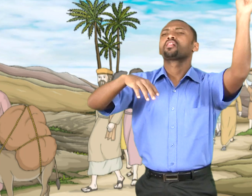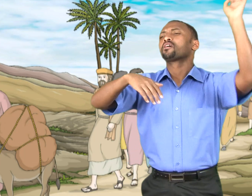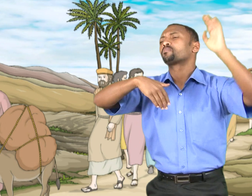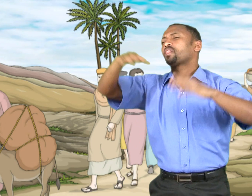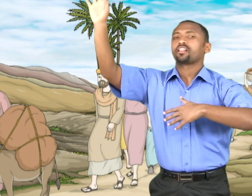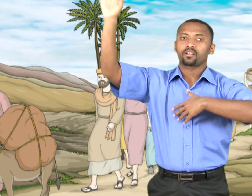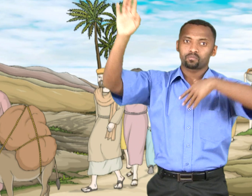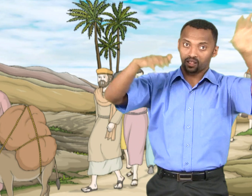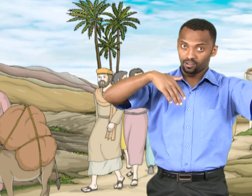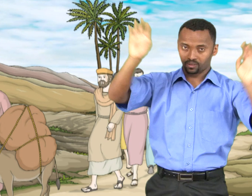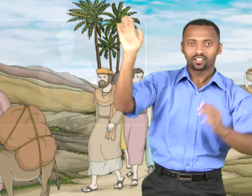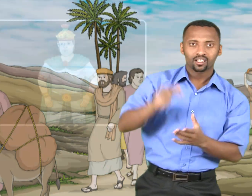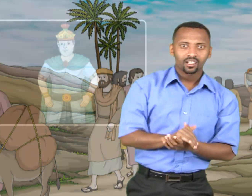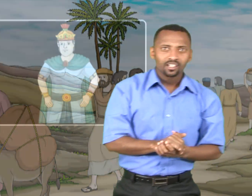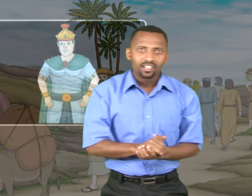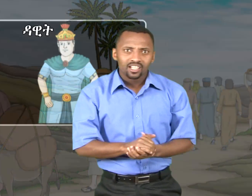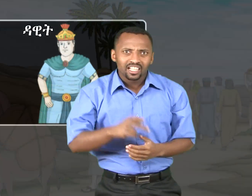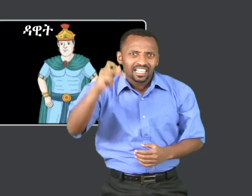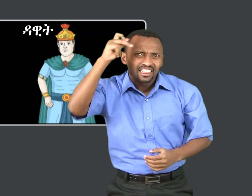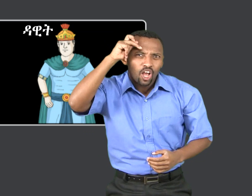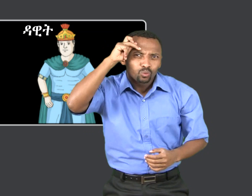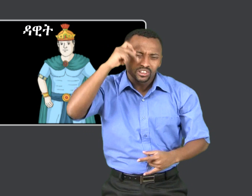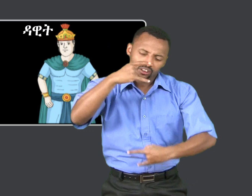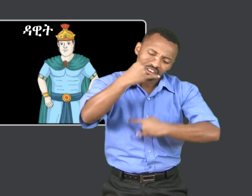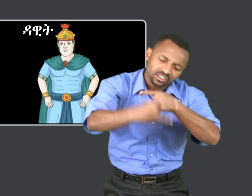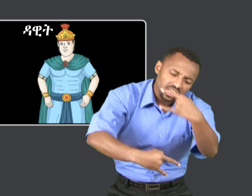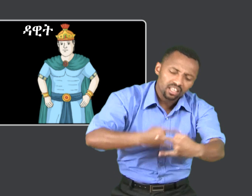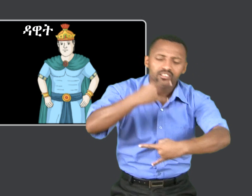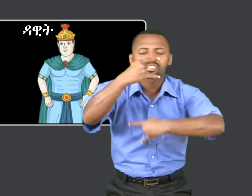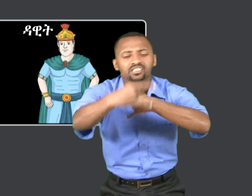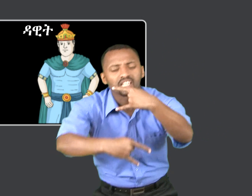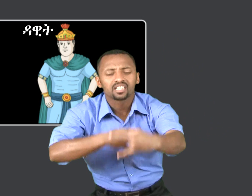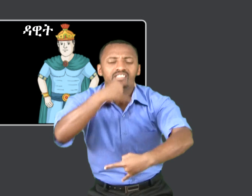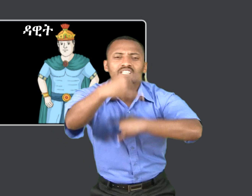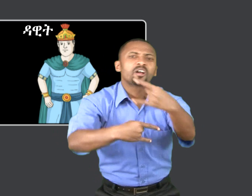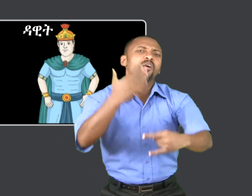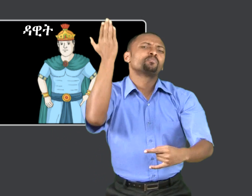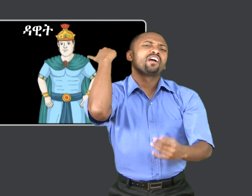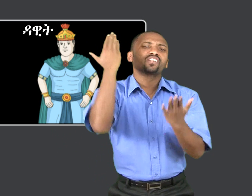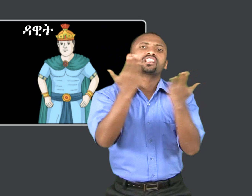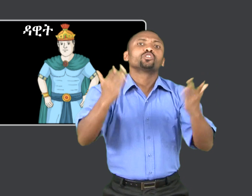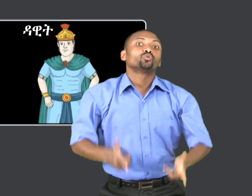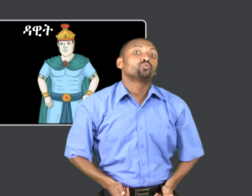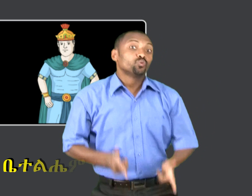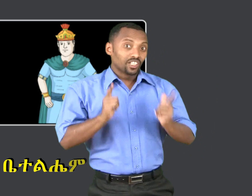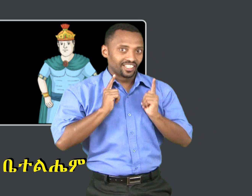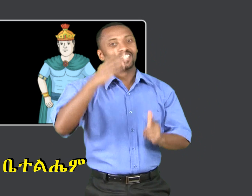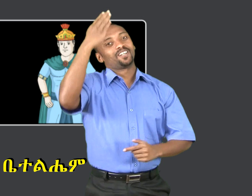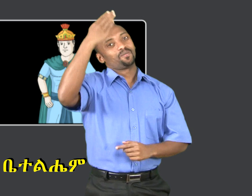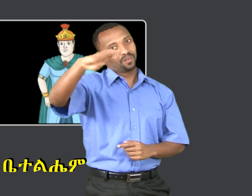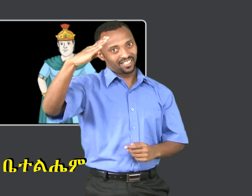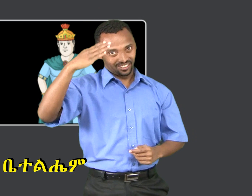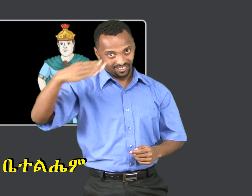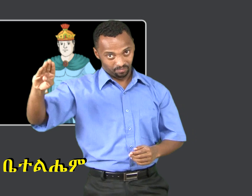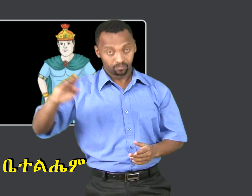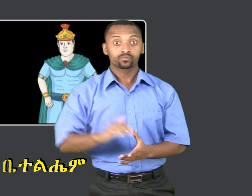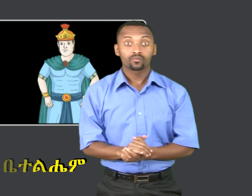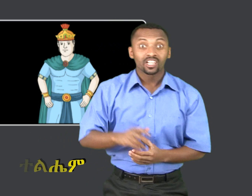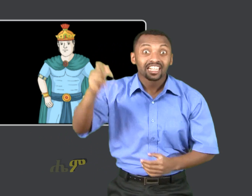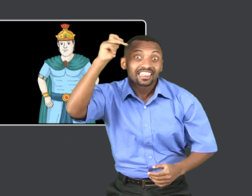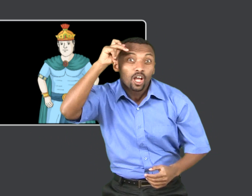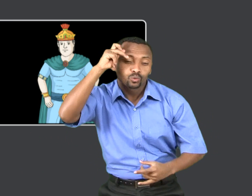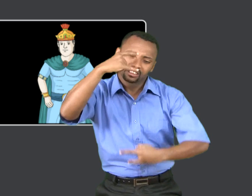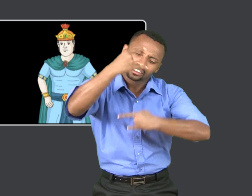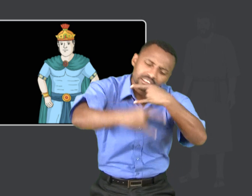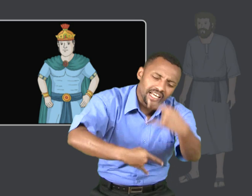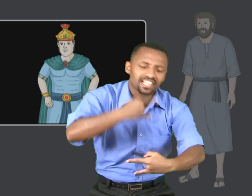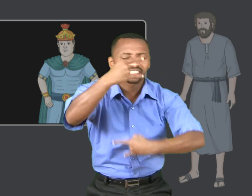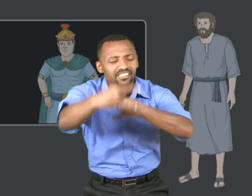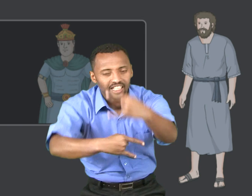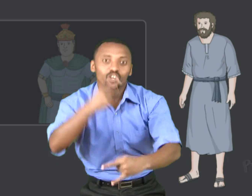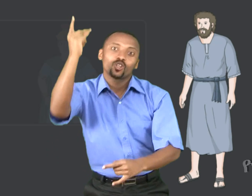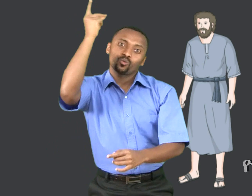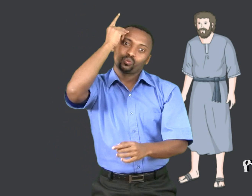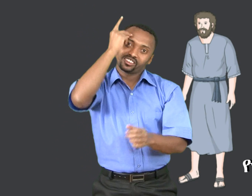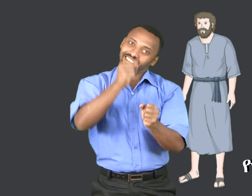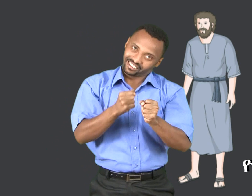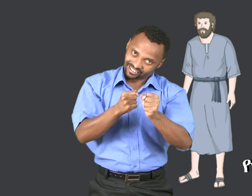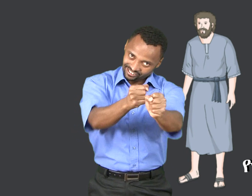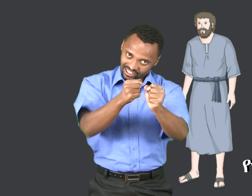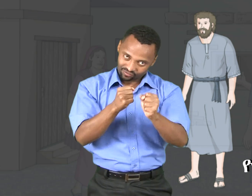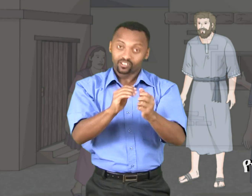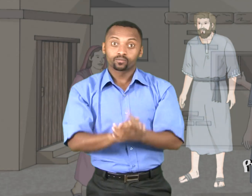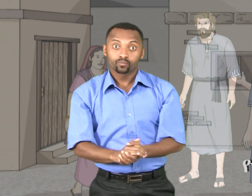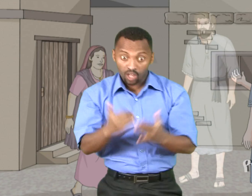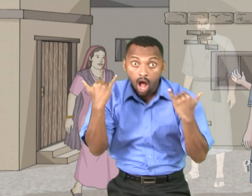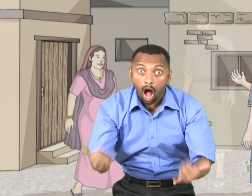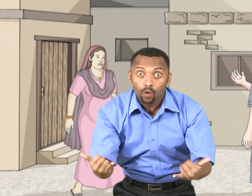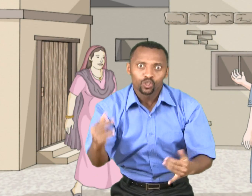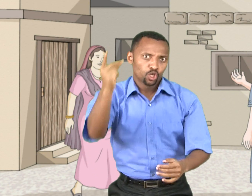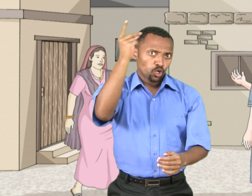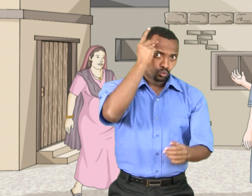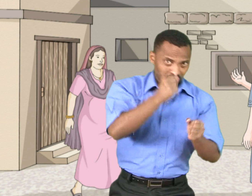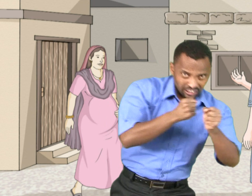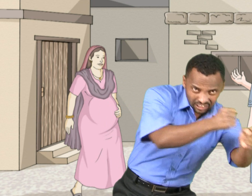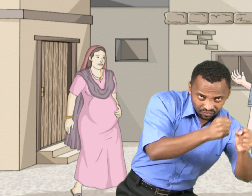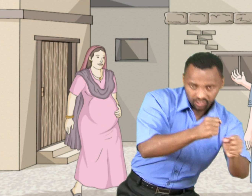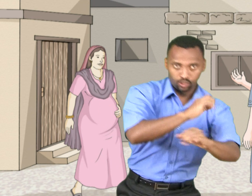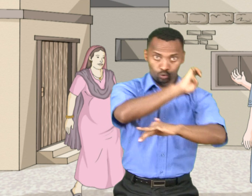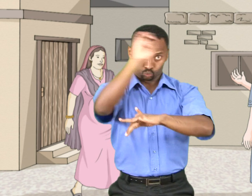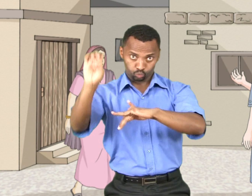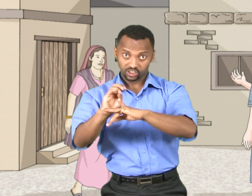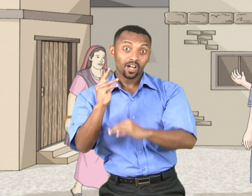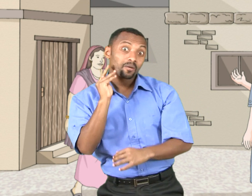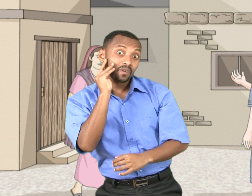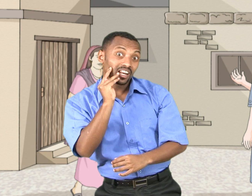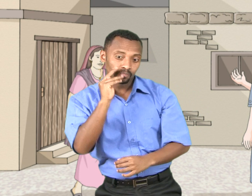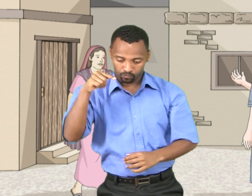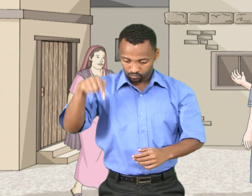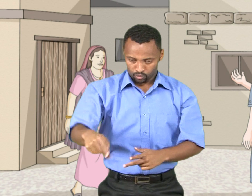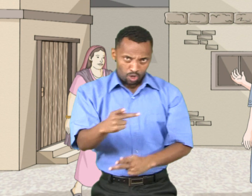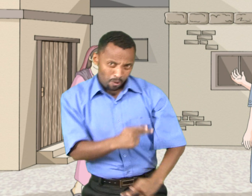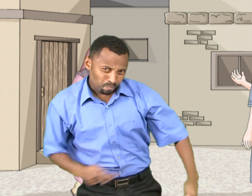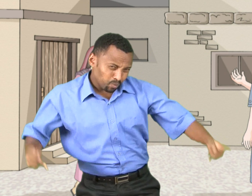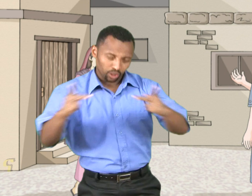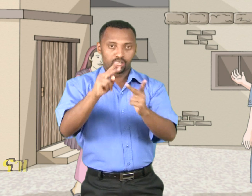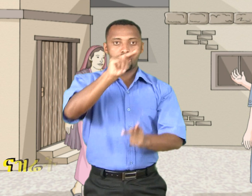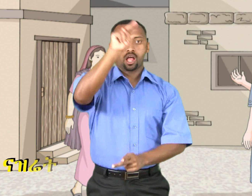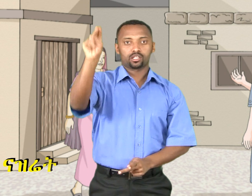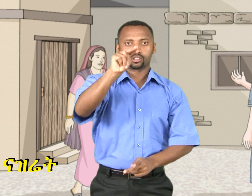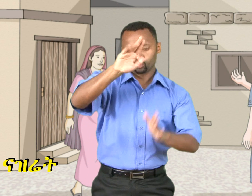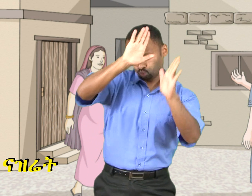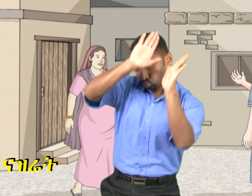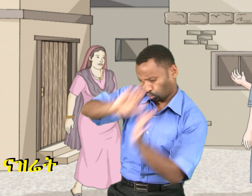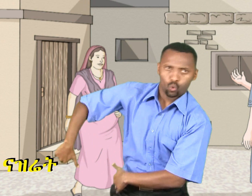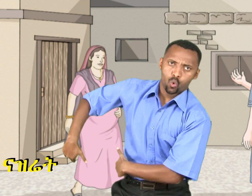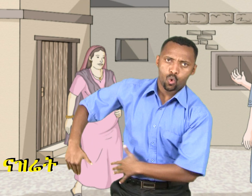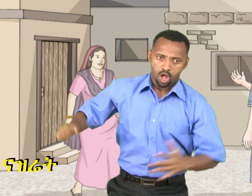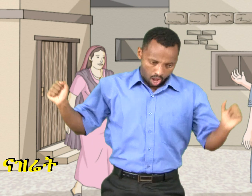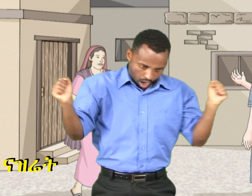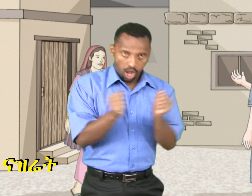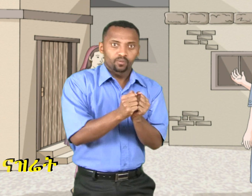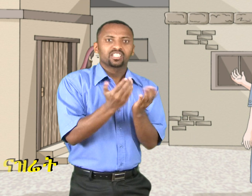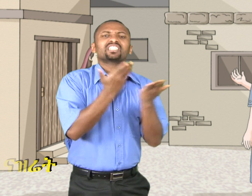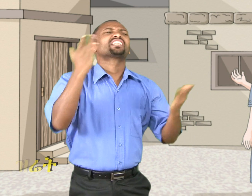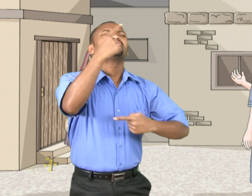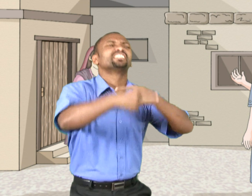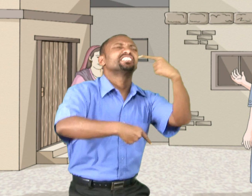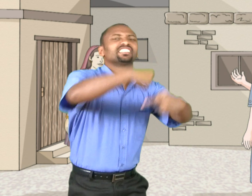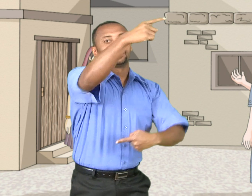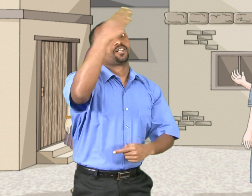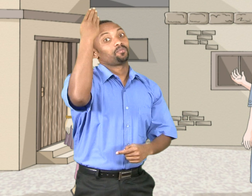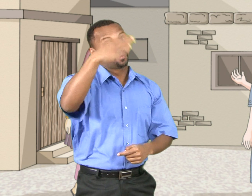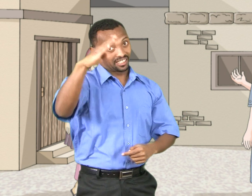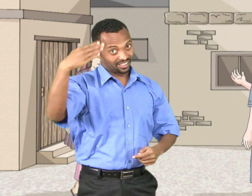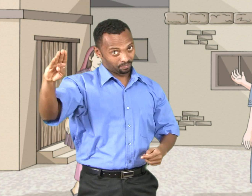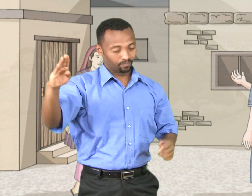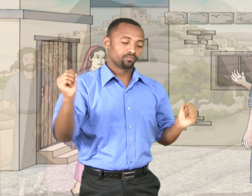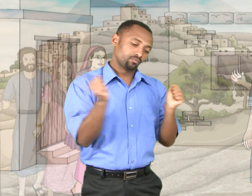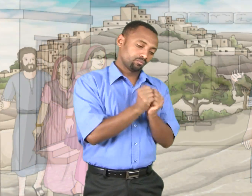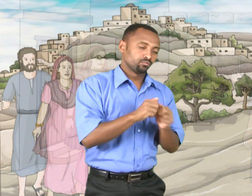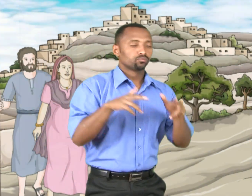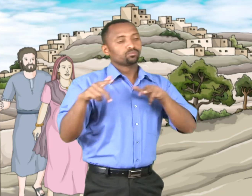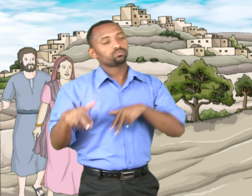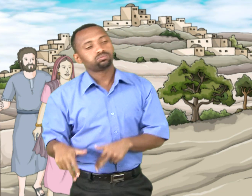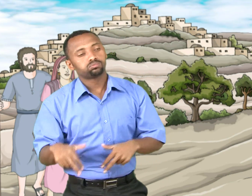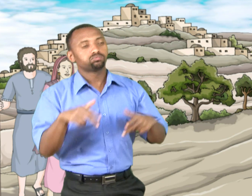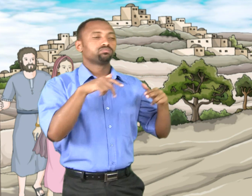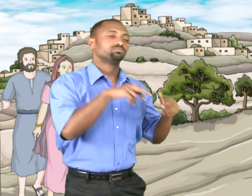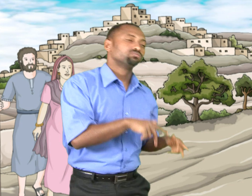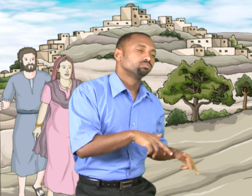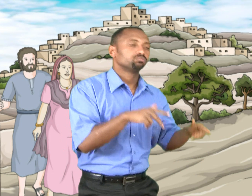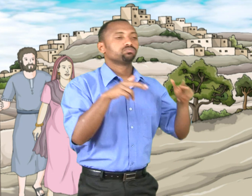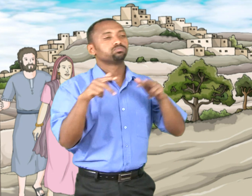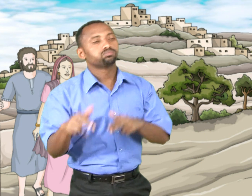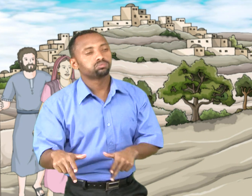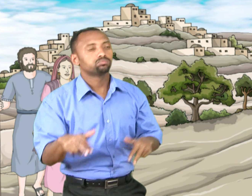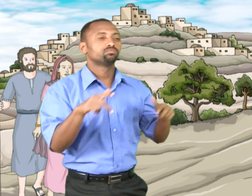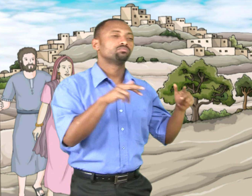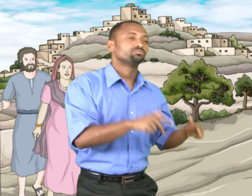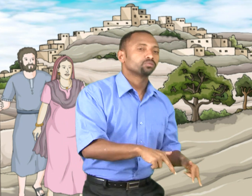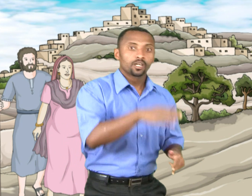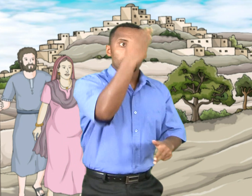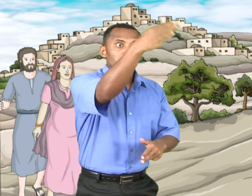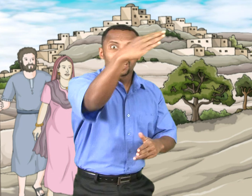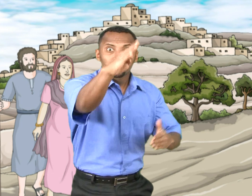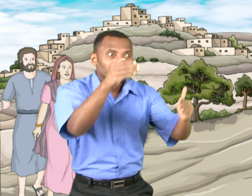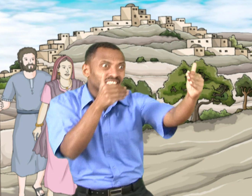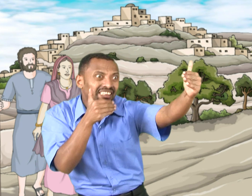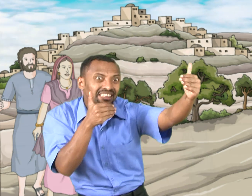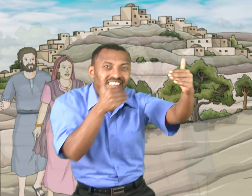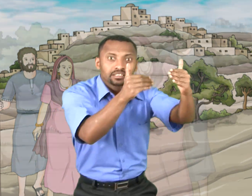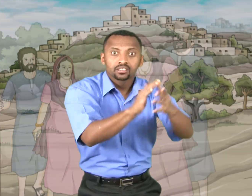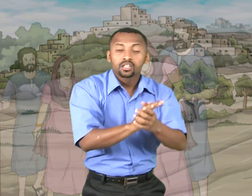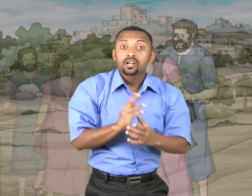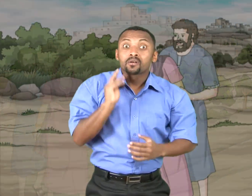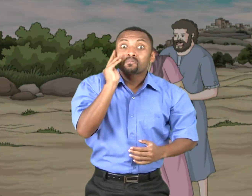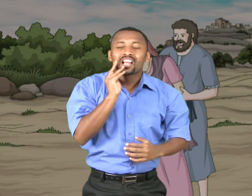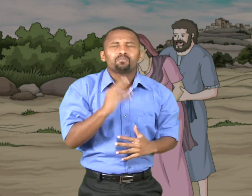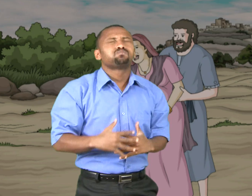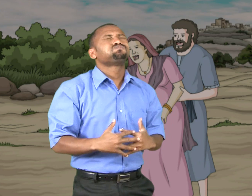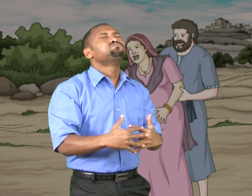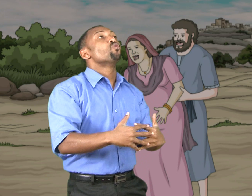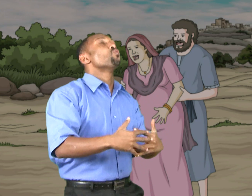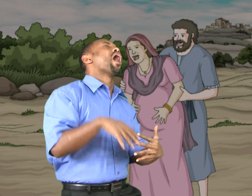So Joseph also went up from Nazareth in Galilee to Judea, to the city of David called Bethlehem, since he was from the house and line of David. He went there to register with Mary, who was pledged to him in marriage and was expecting a child.